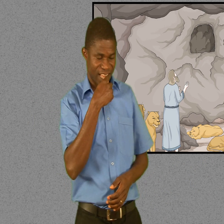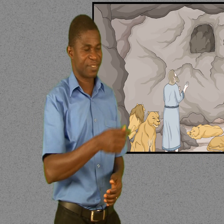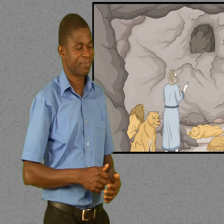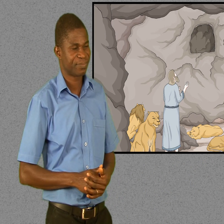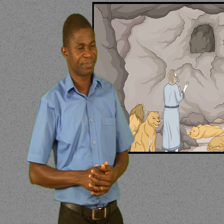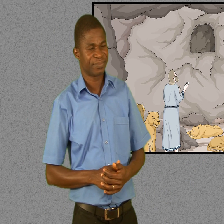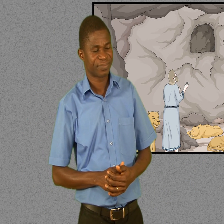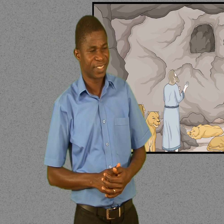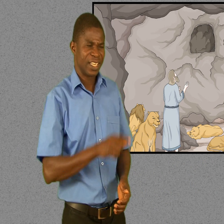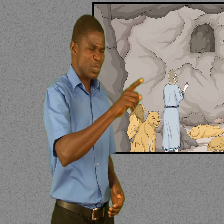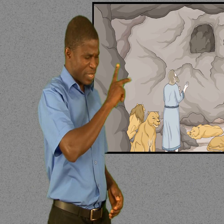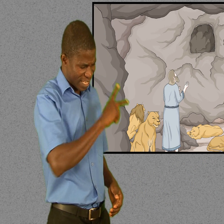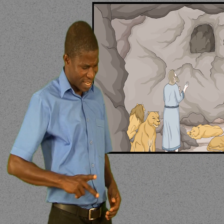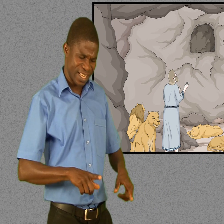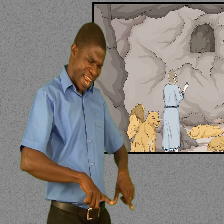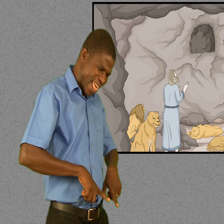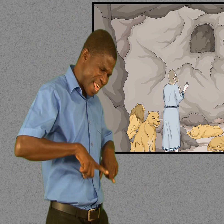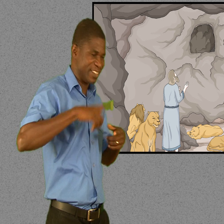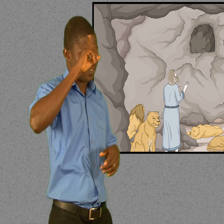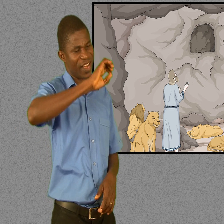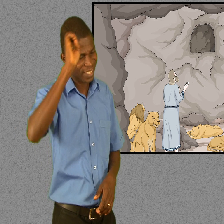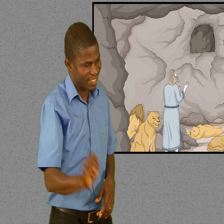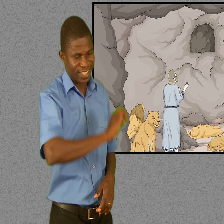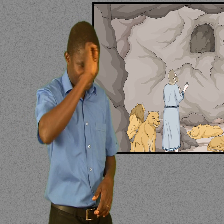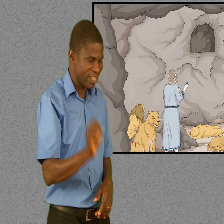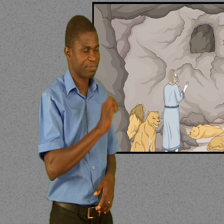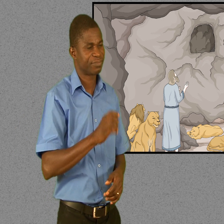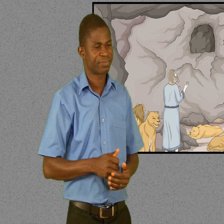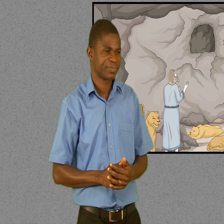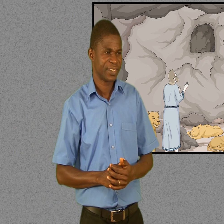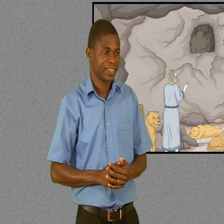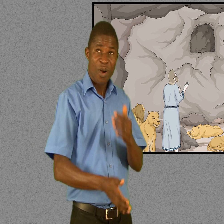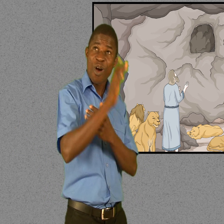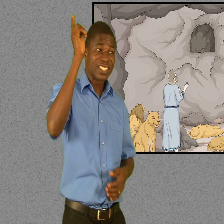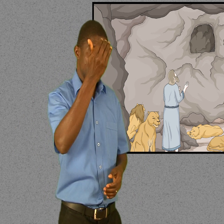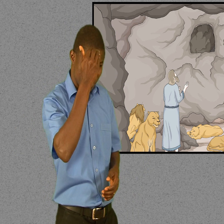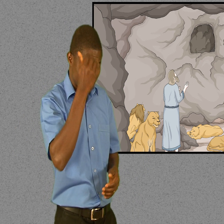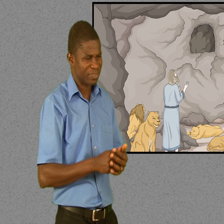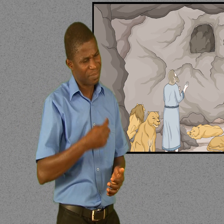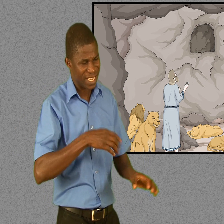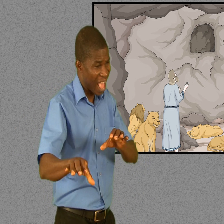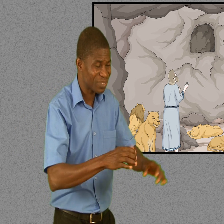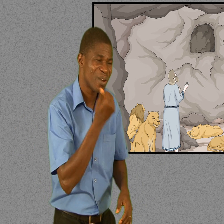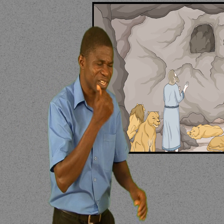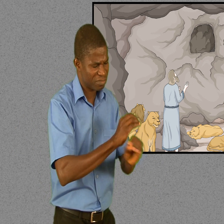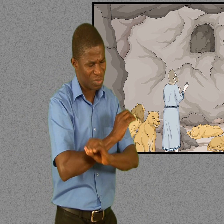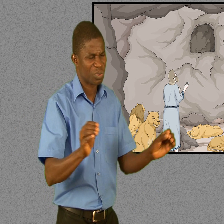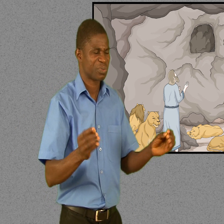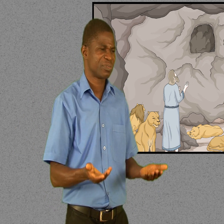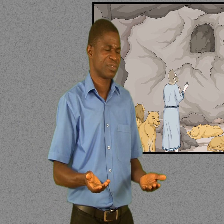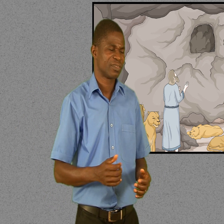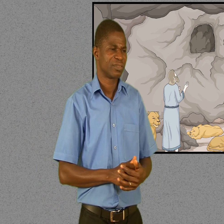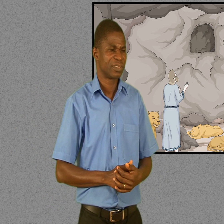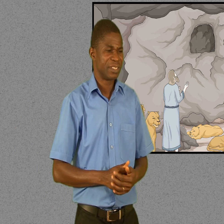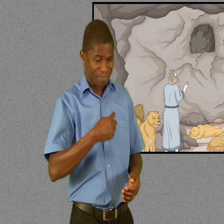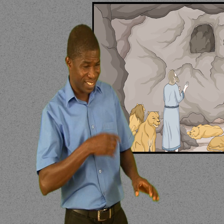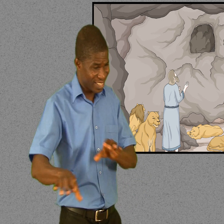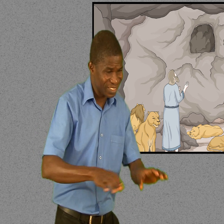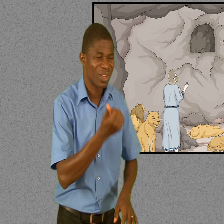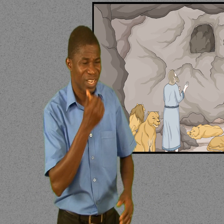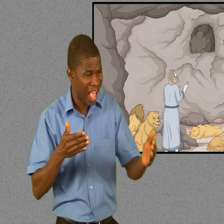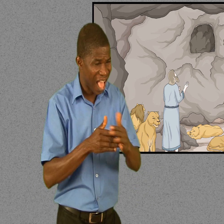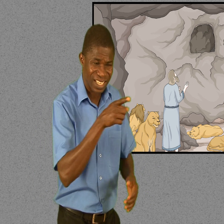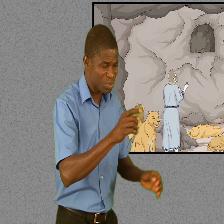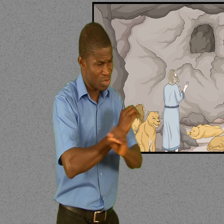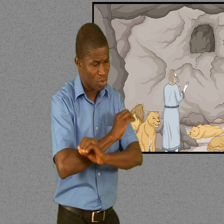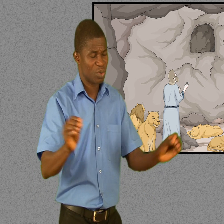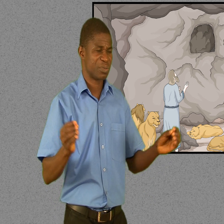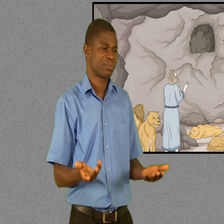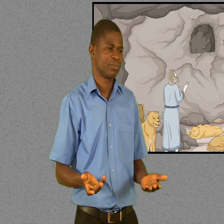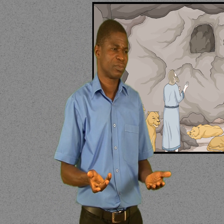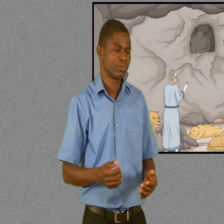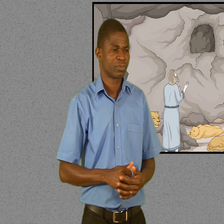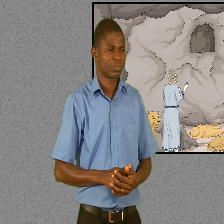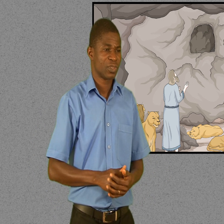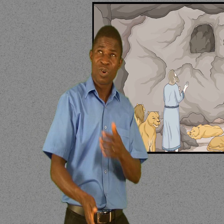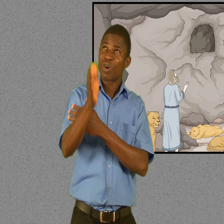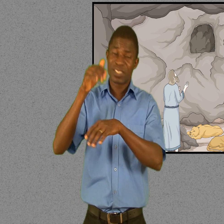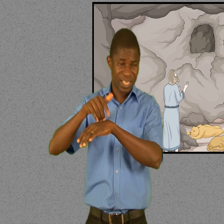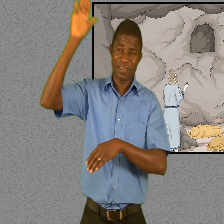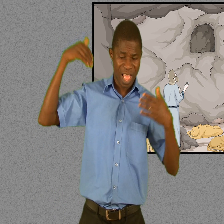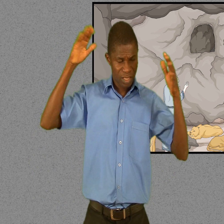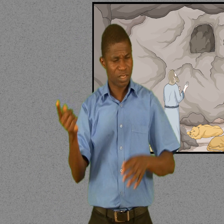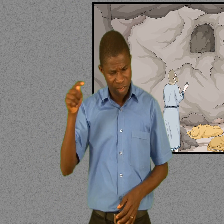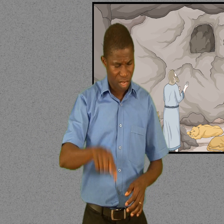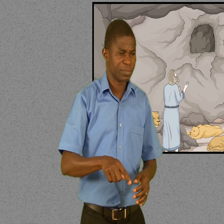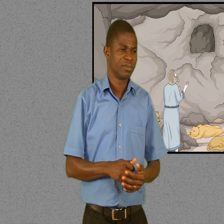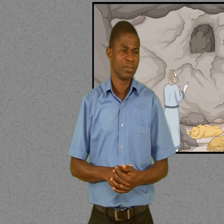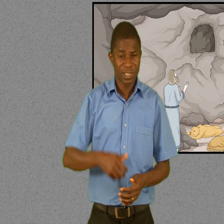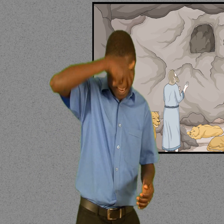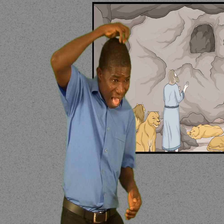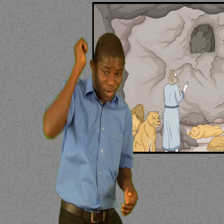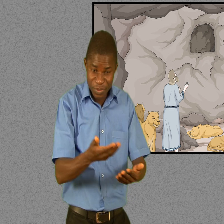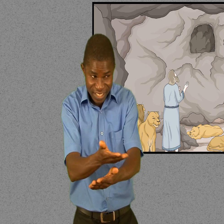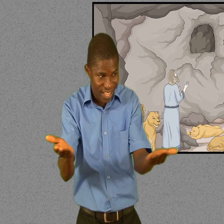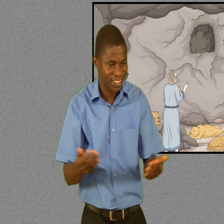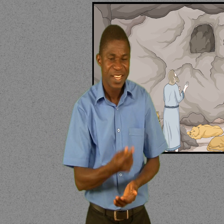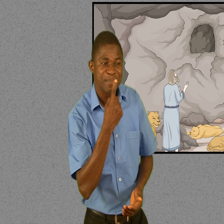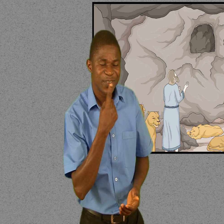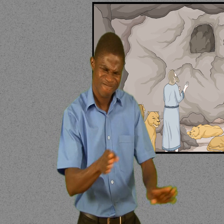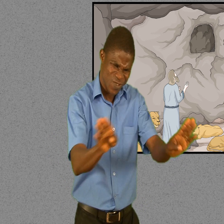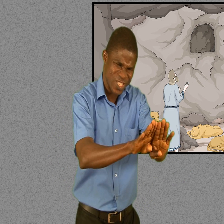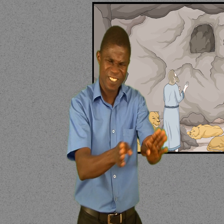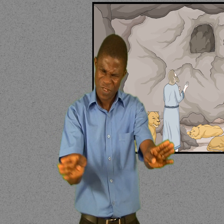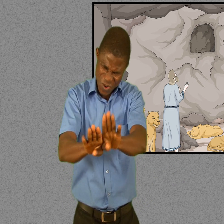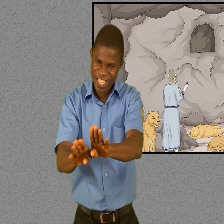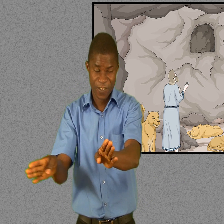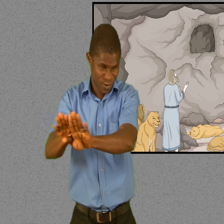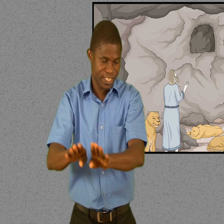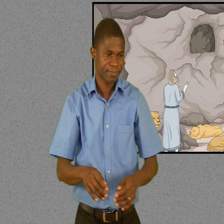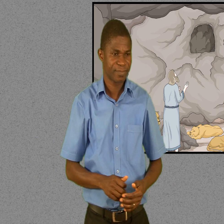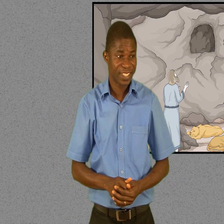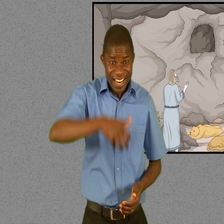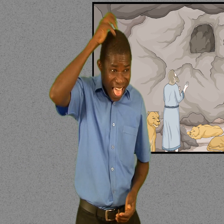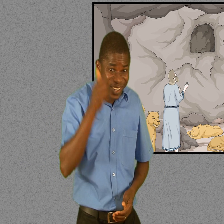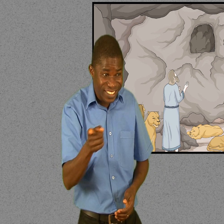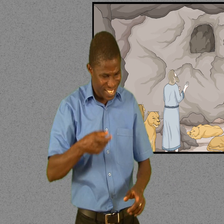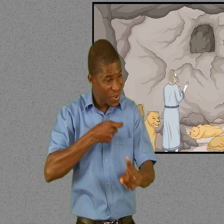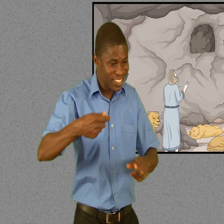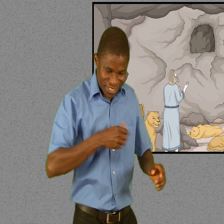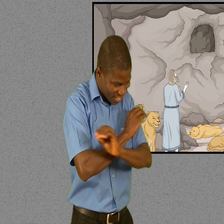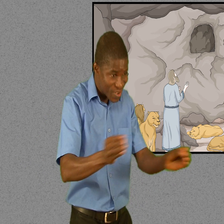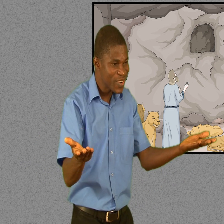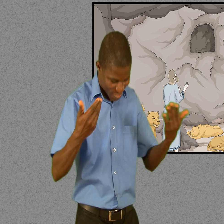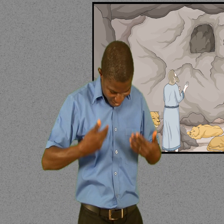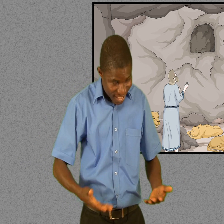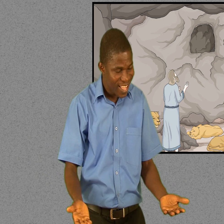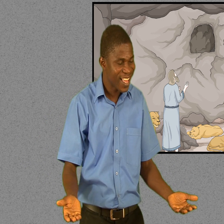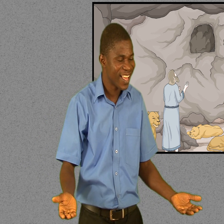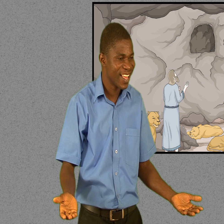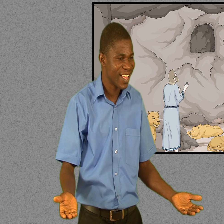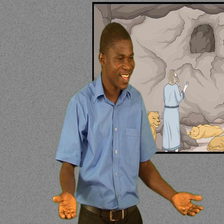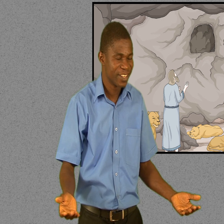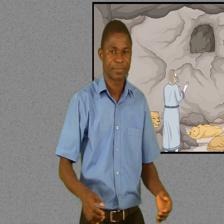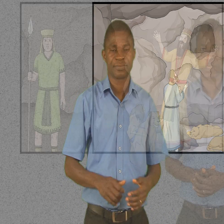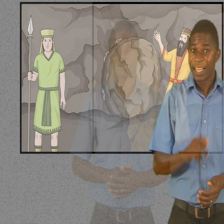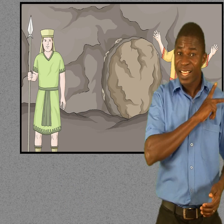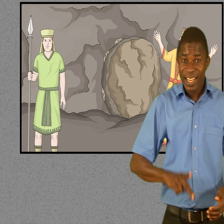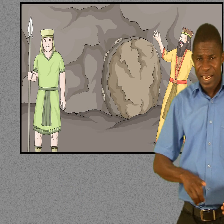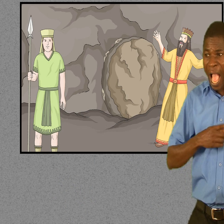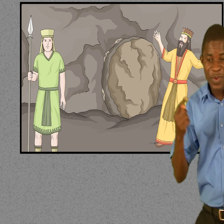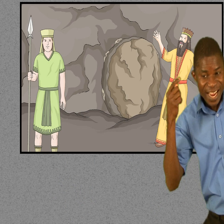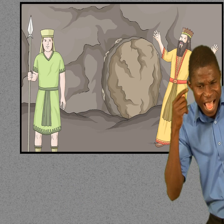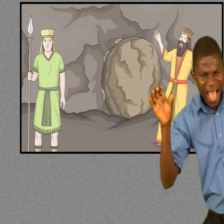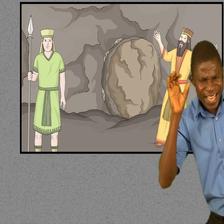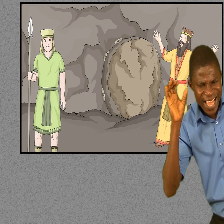My God sent His angel and shut the mouths of the lions. They have not hurt me, for I was found innocent in His sight, and I have done no wrong against you, O king.”